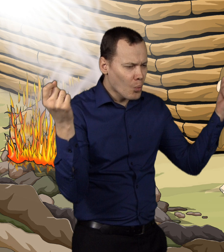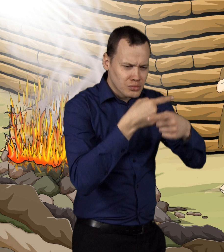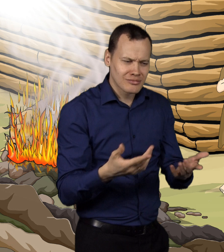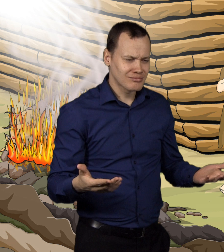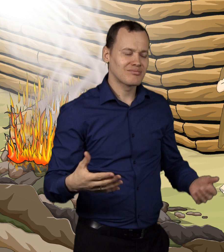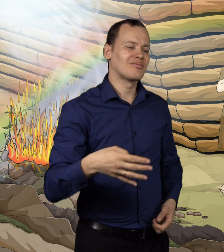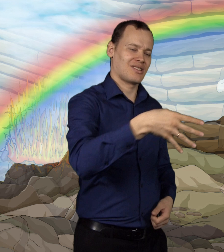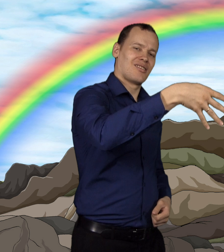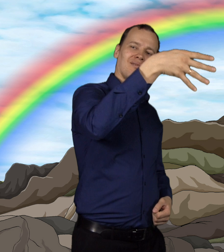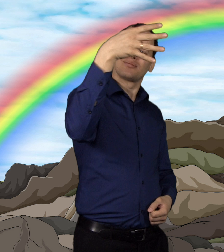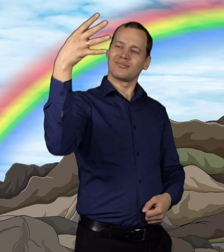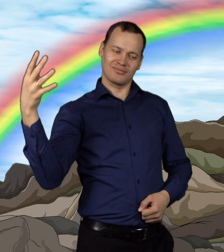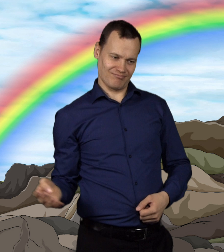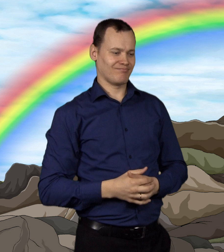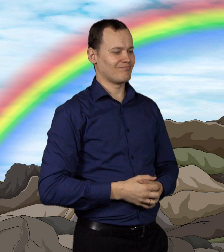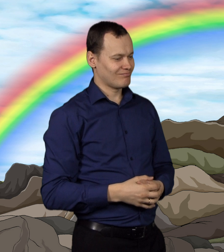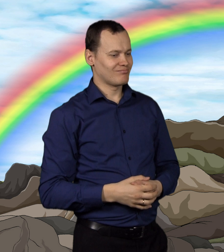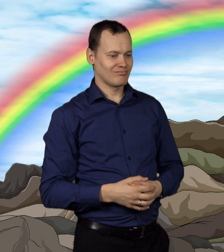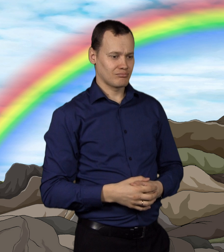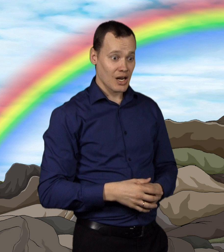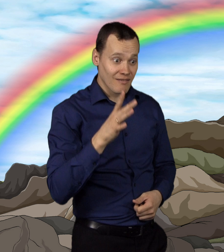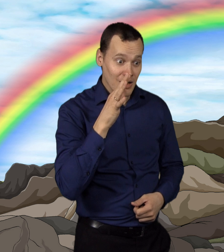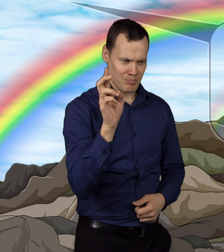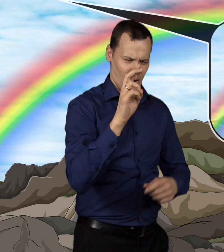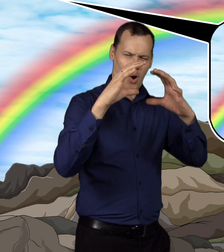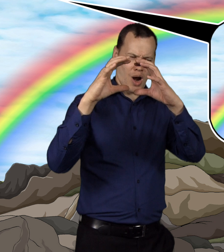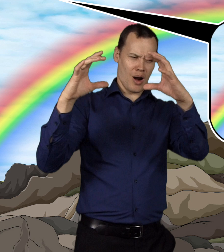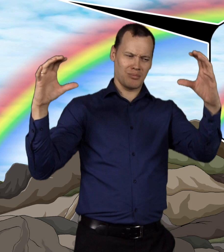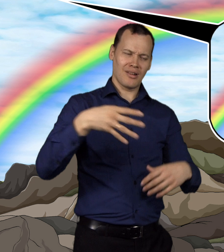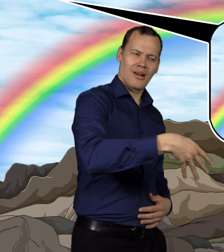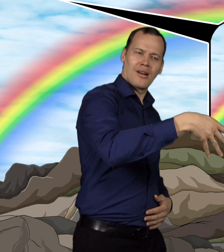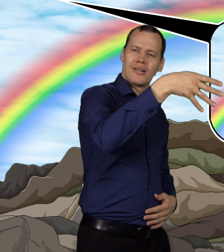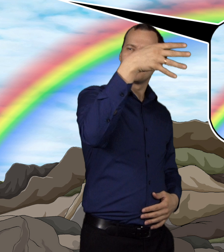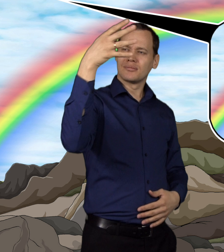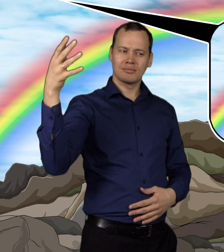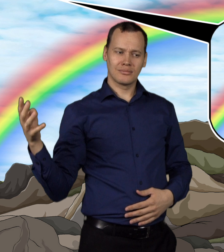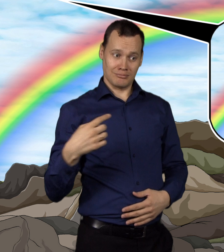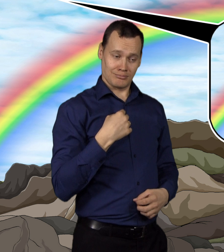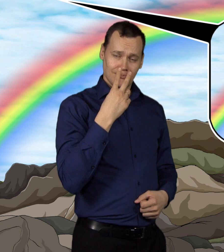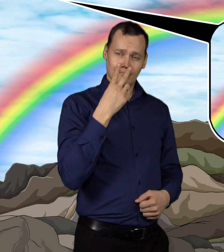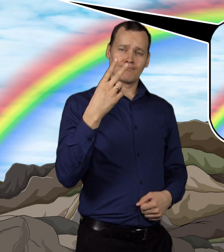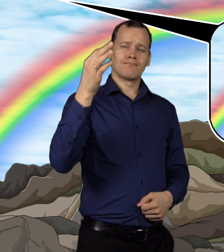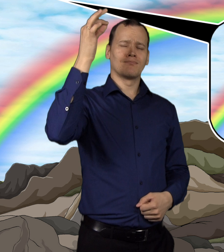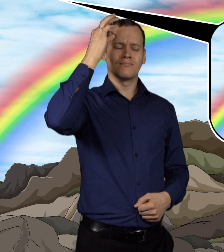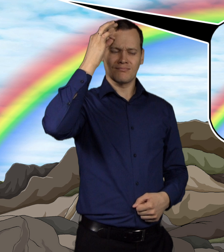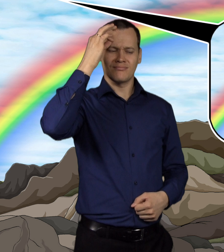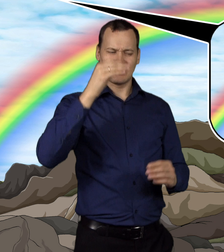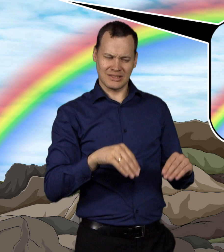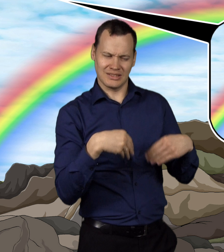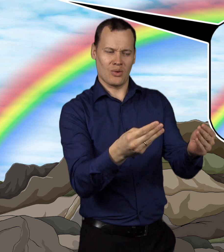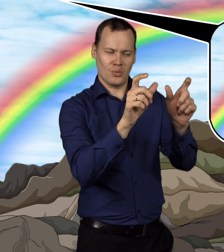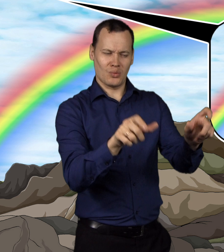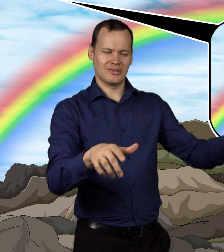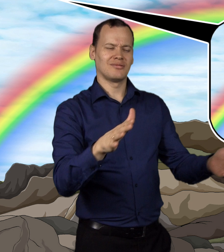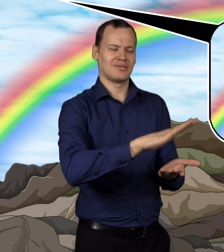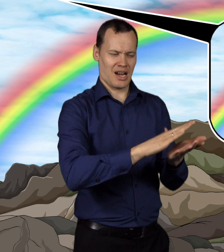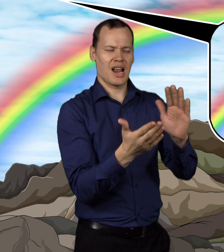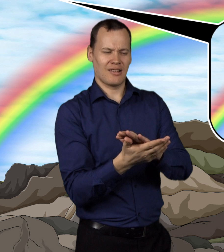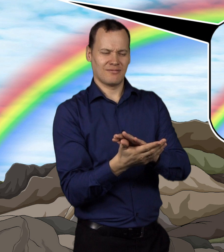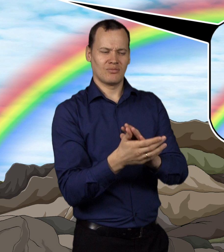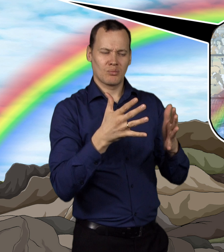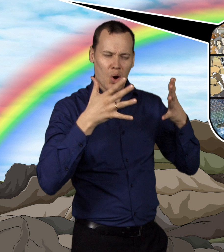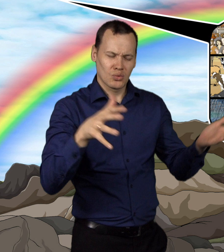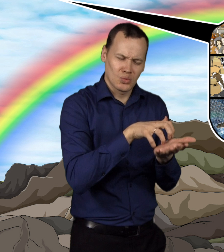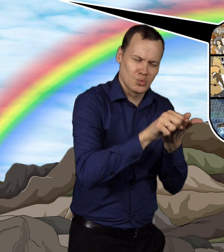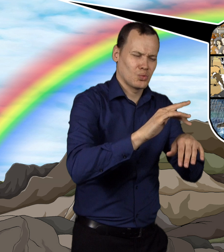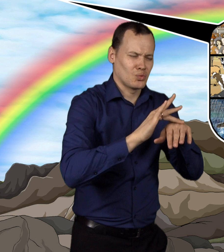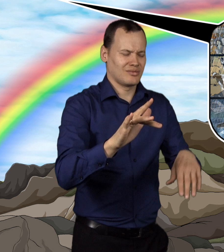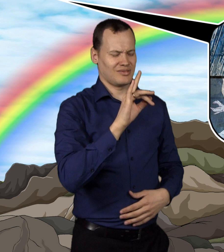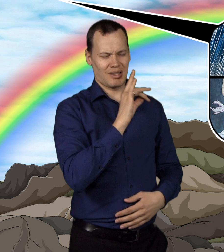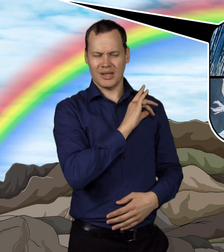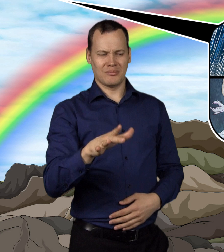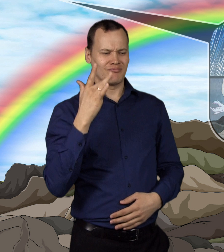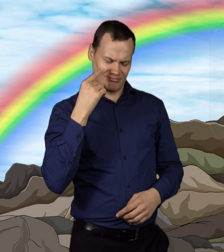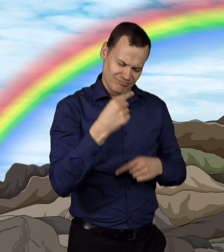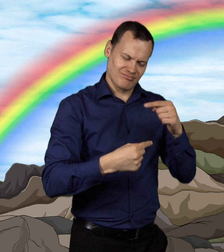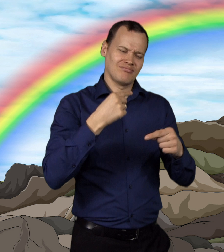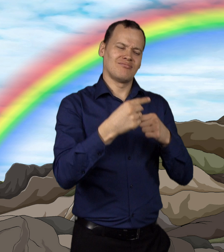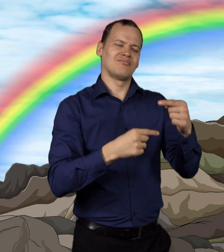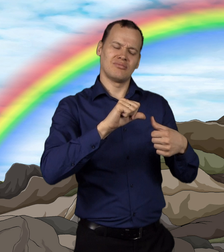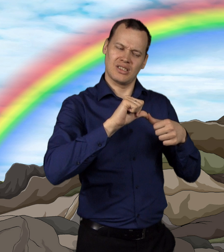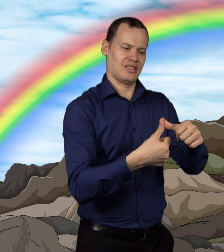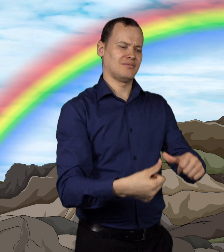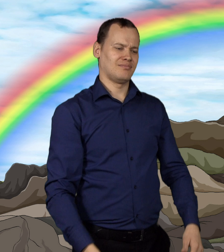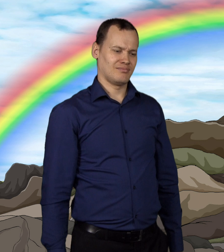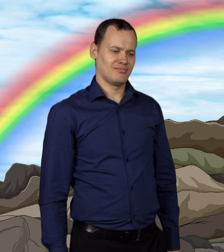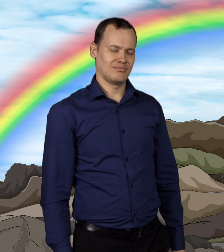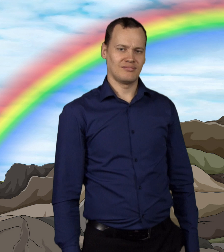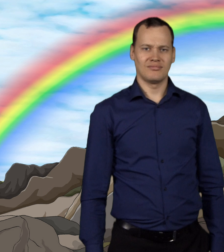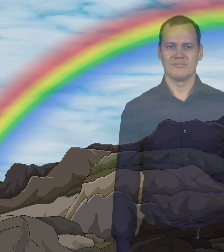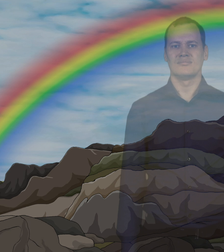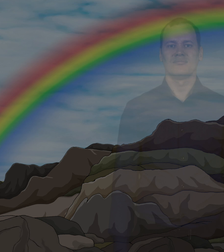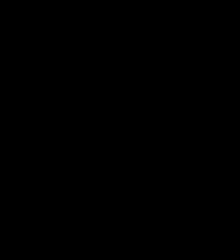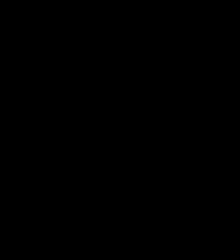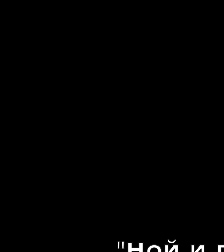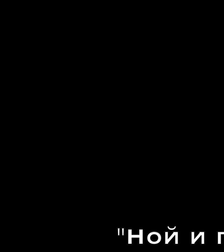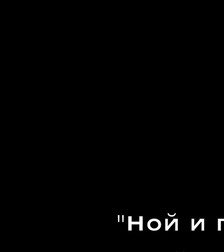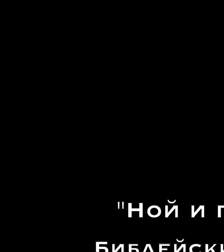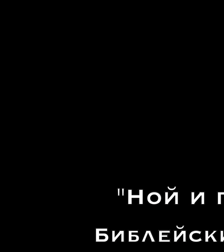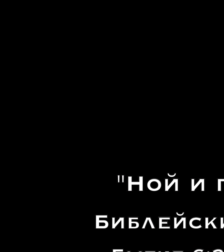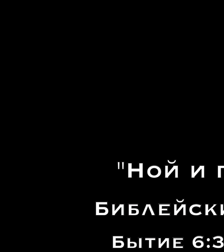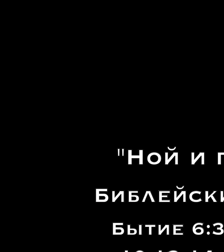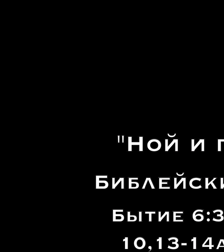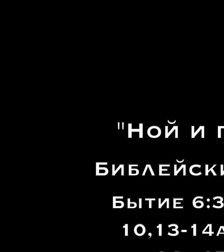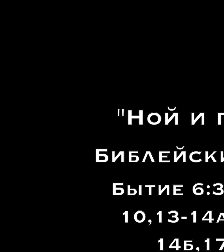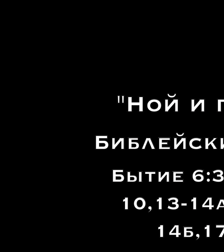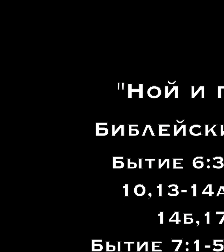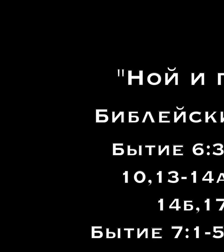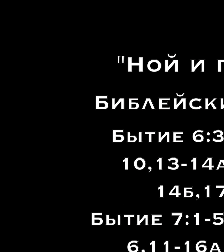And God said, “This is the sign of the covenant I am making between Me and you and every living creature with you, a covenant for all generations to come: I have set My rainbow in the clouds, and it will be a sign of the covenant between Me and the earth. Whenever I form clouds over the earth and the rainbow appears in the clouds, I will remember My covenant between Me and you and every living creature of every kind. Never again will the waters become a flood to destroy all life. And whenever the rainbow appears in the clouds, I will see it and remember the everlasting covenant between God and every living creature of every kind that is on the earth.”